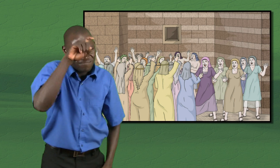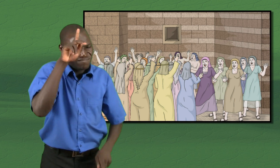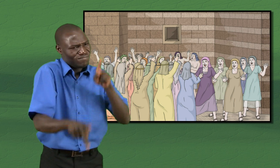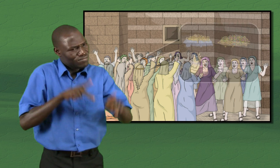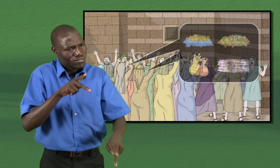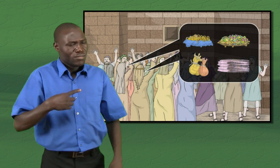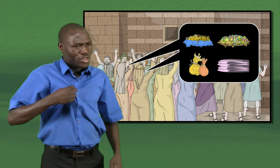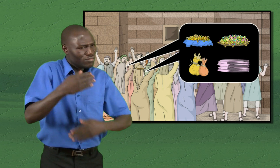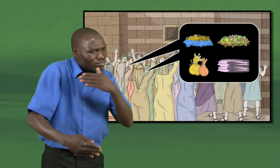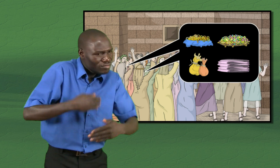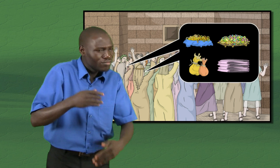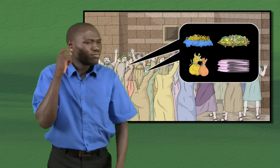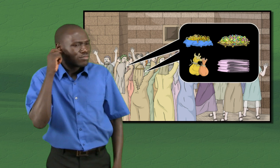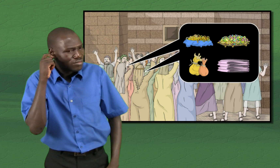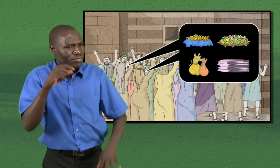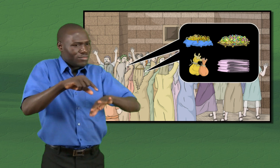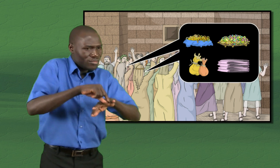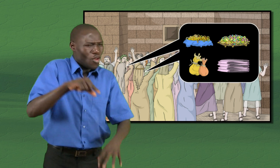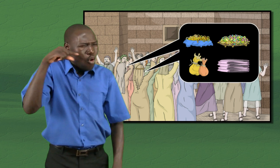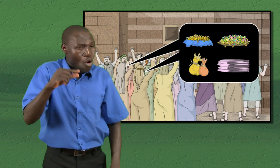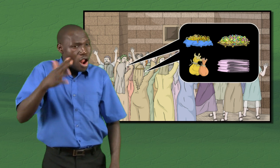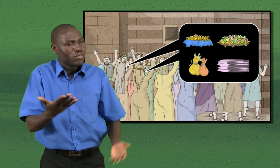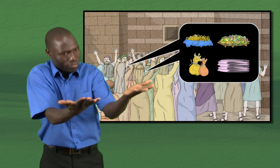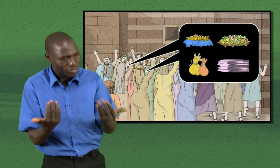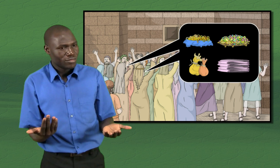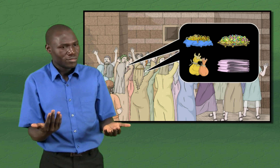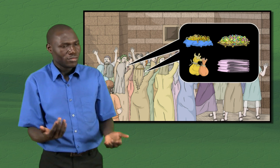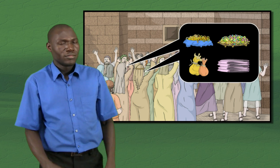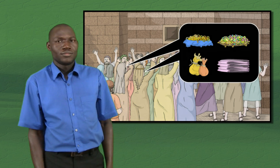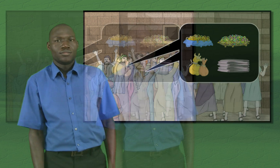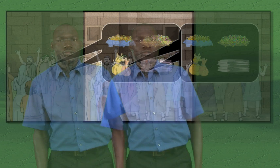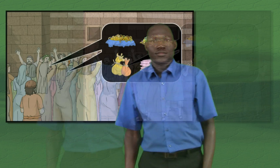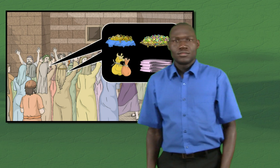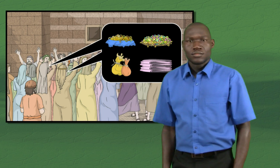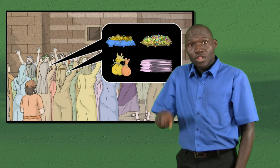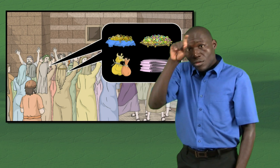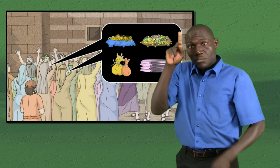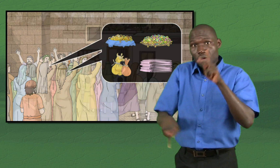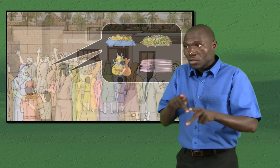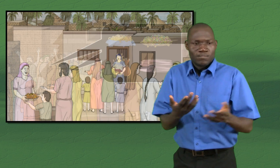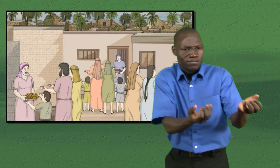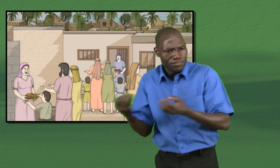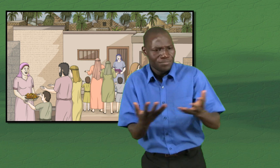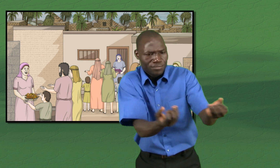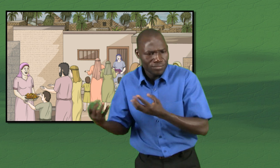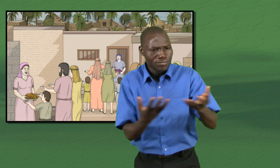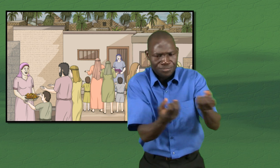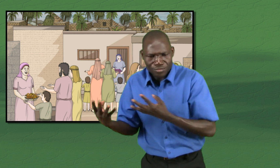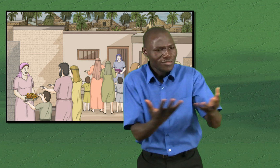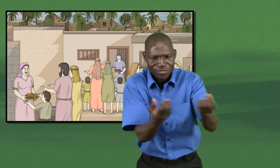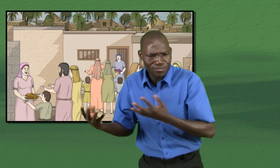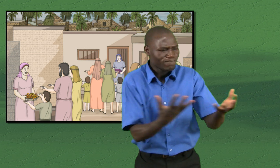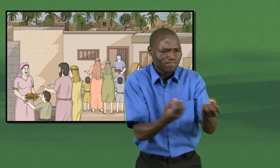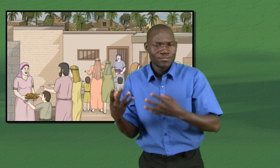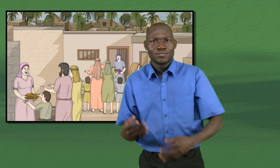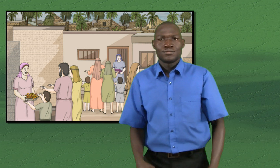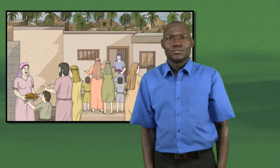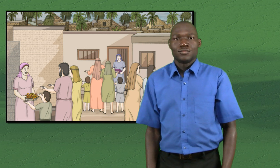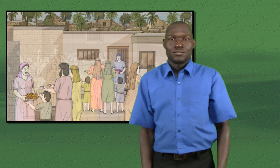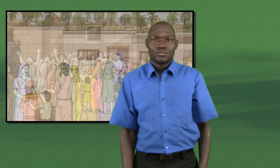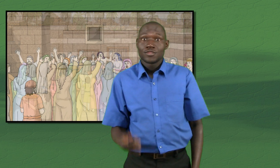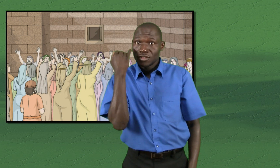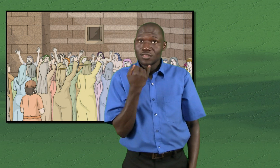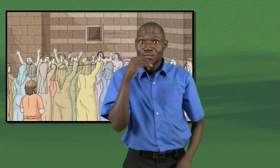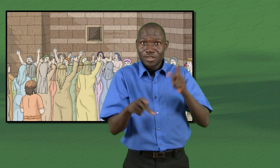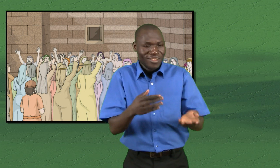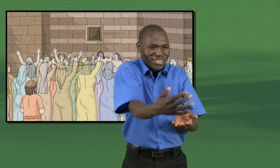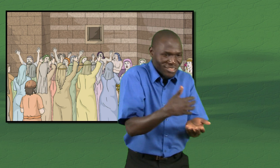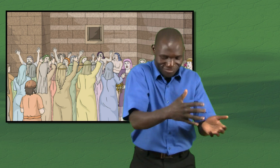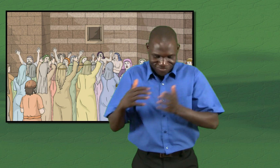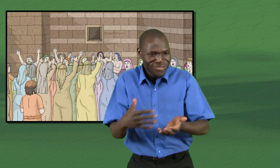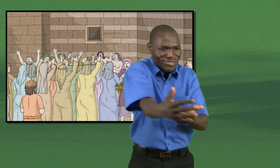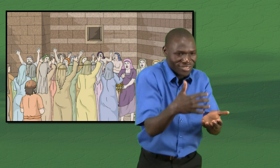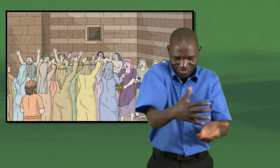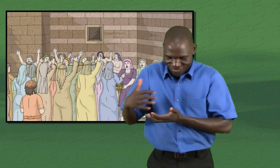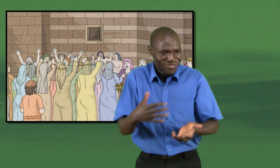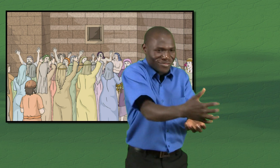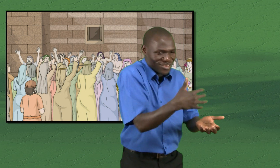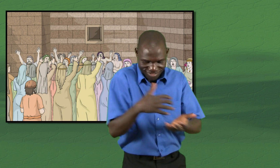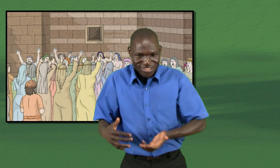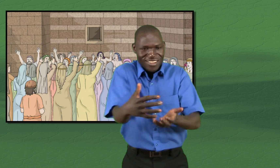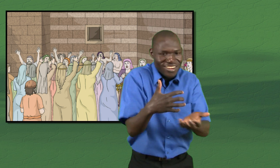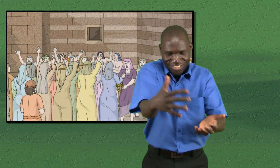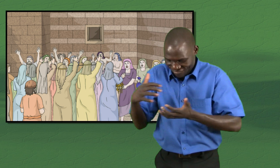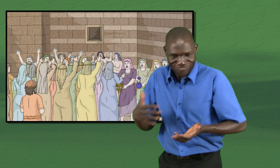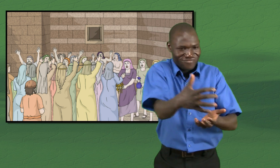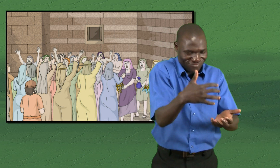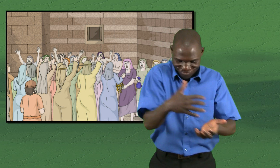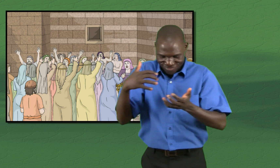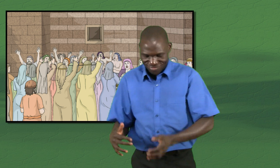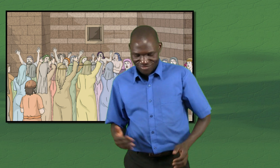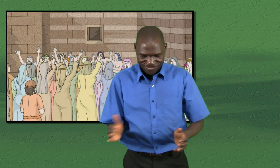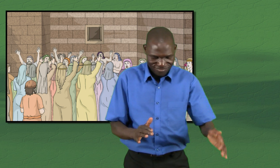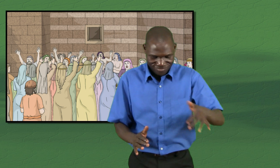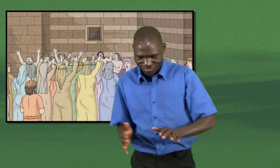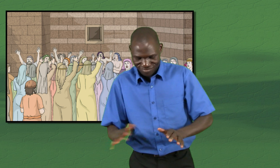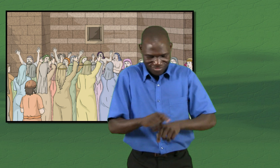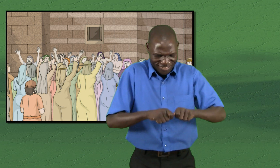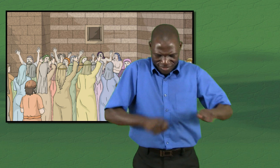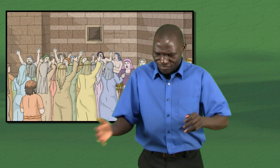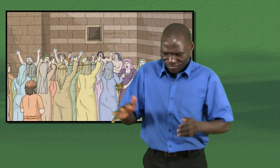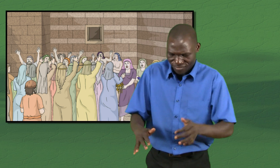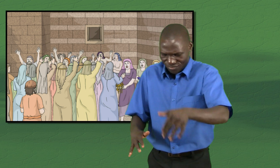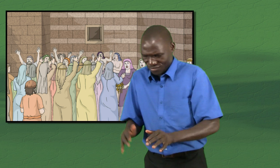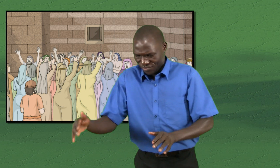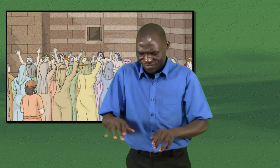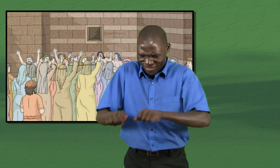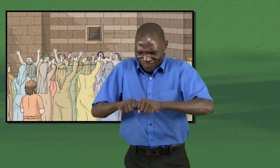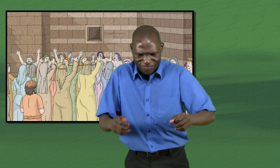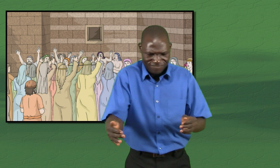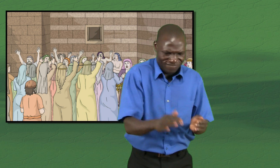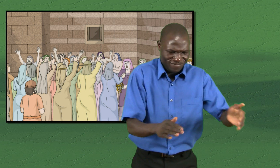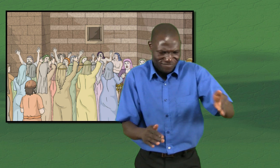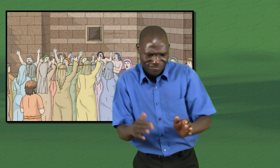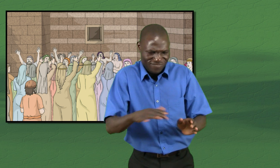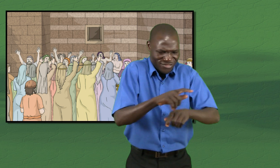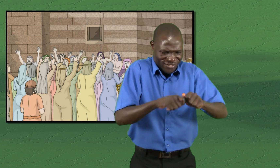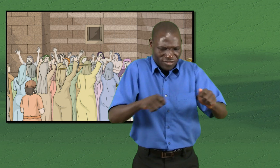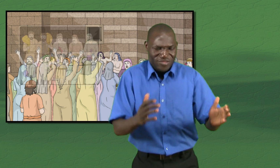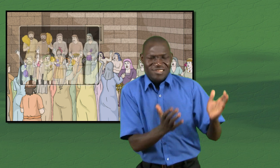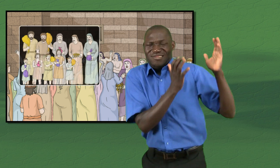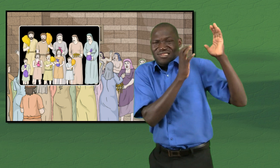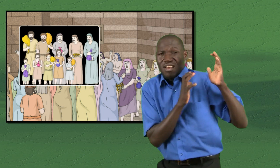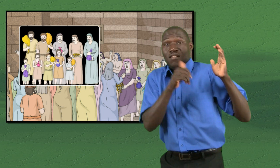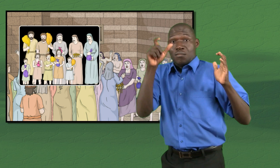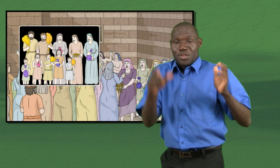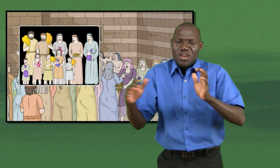And the LORD gave the people such favor in the sight of the Egyptians that they granted their request.